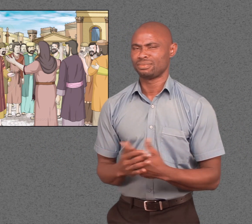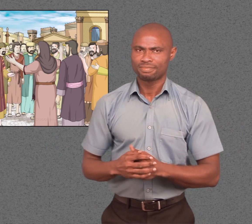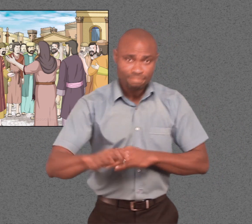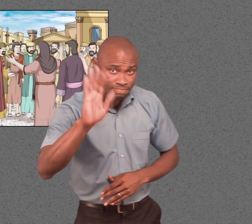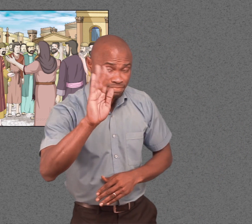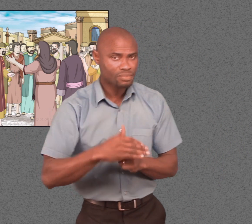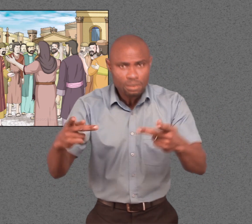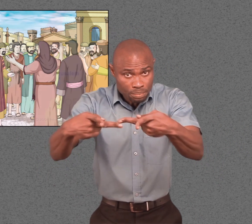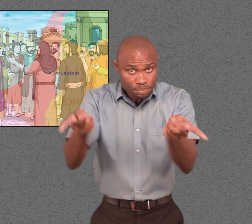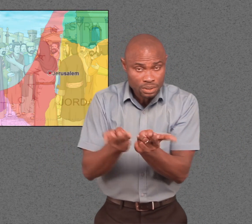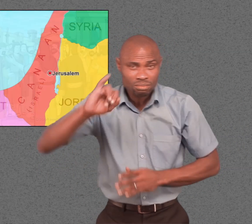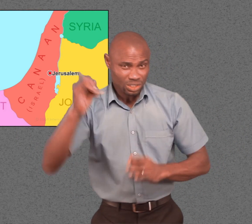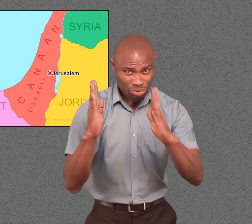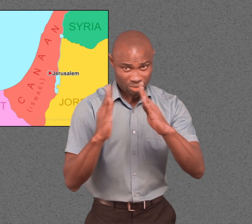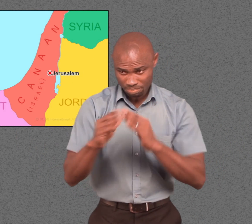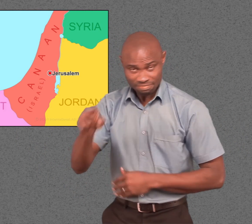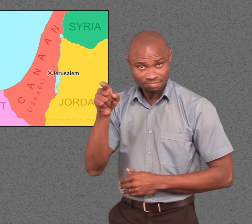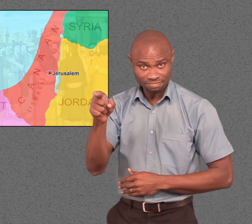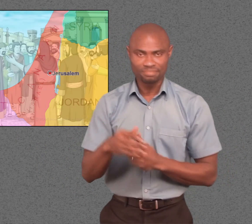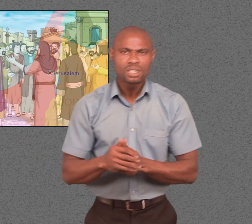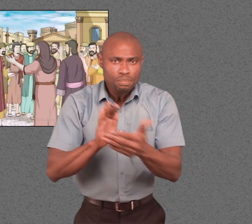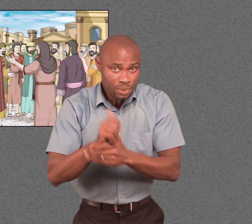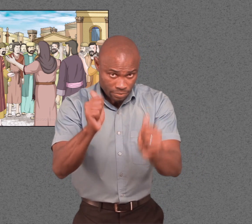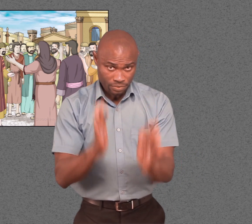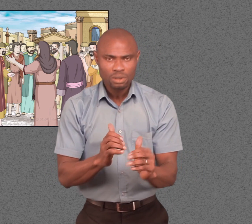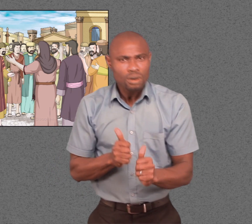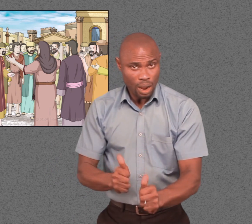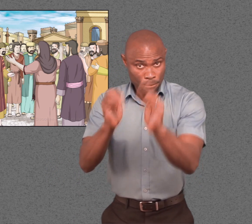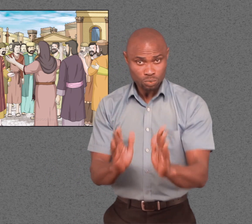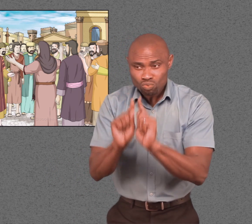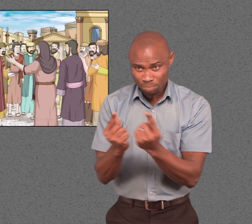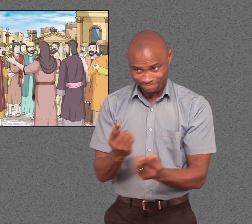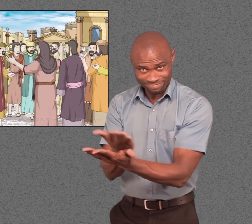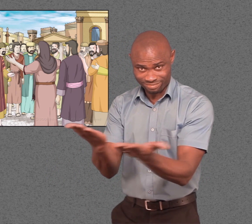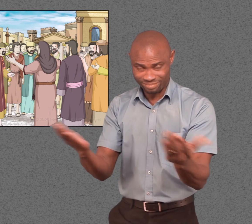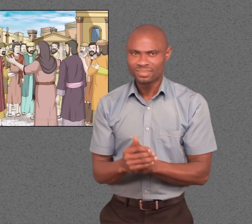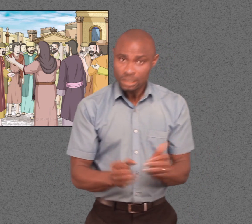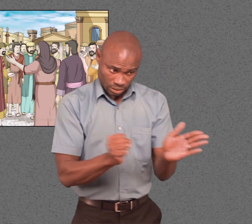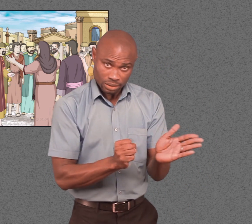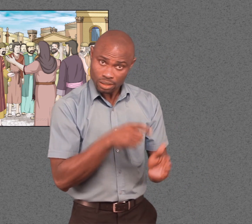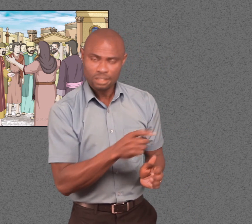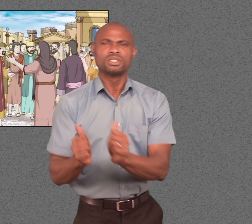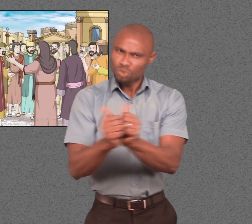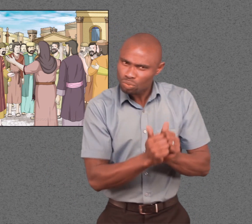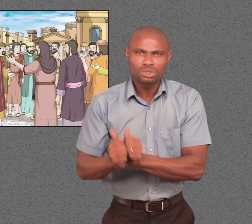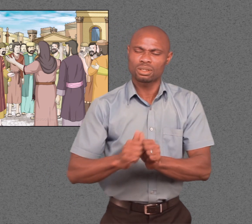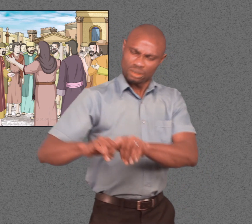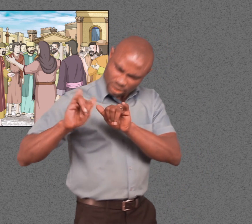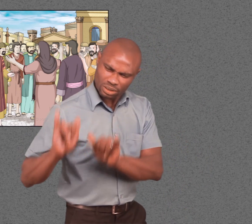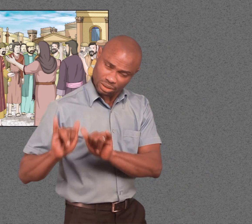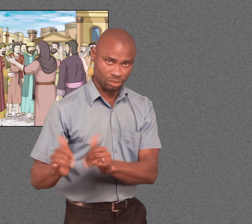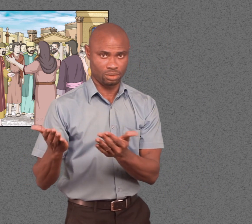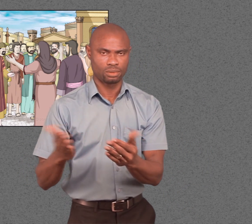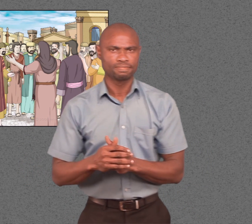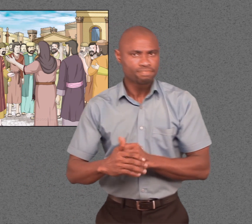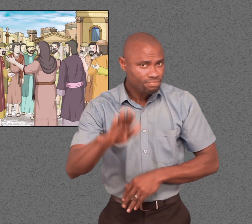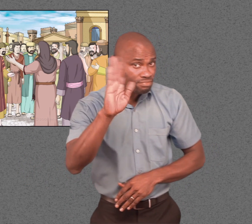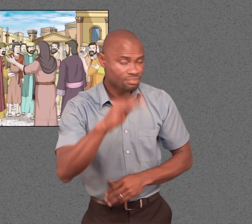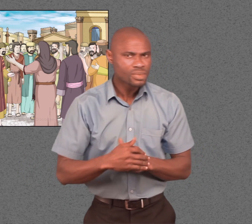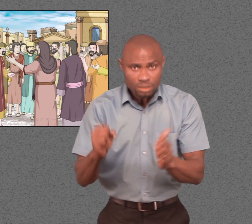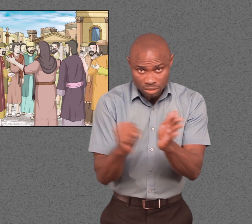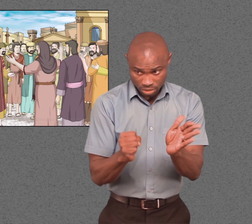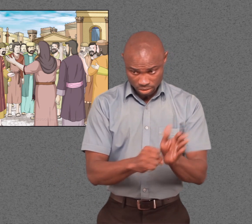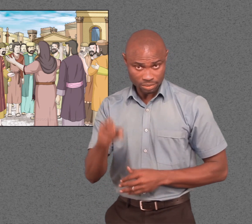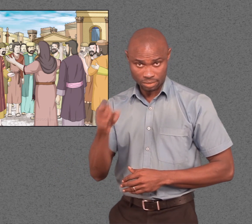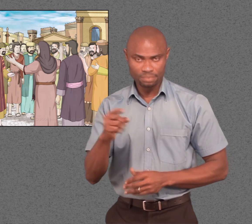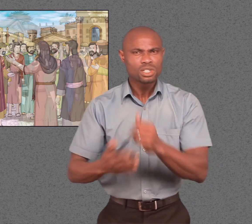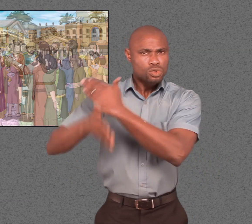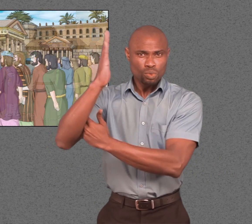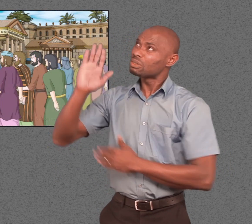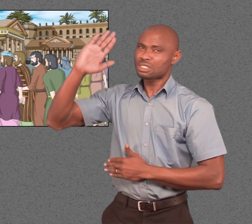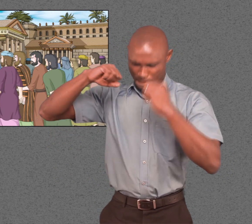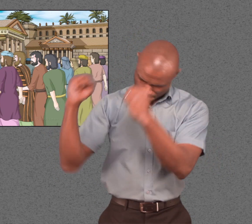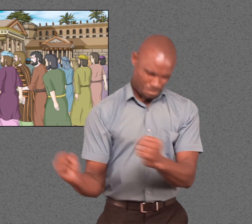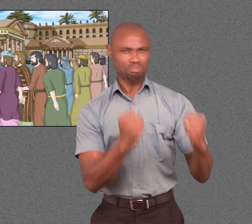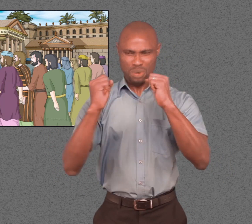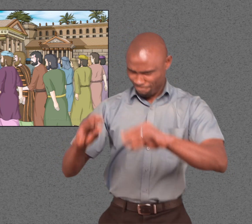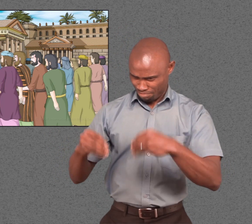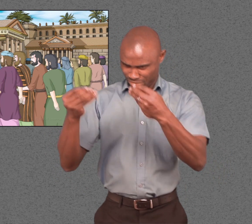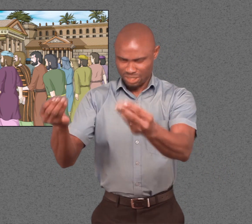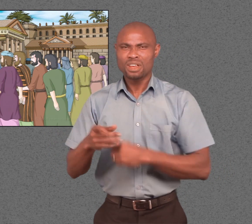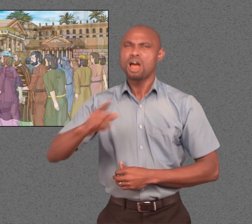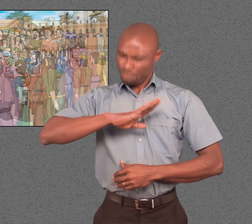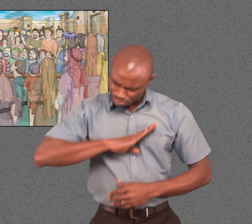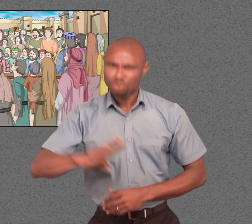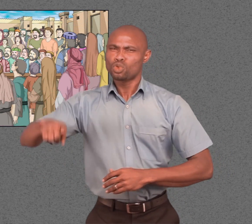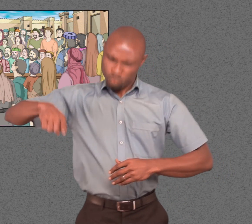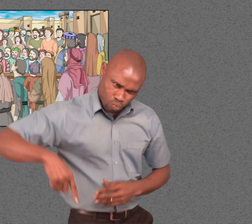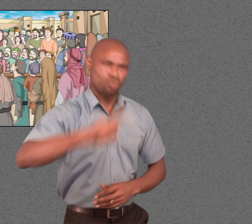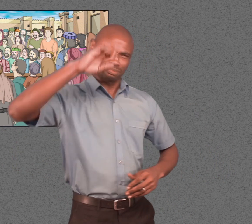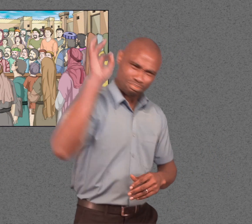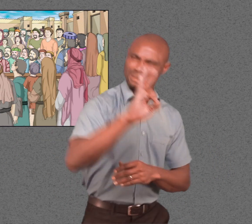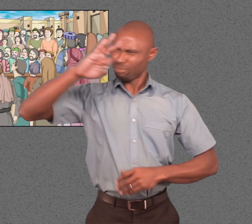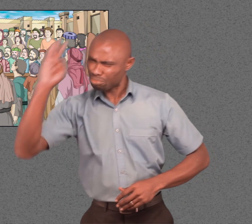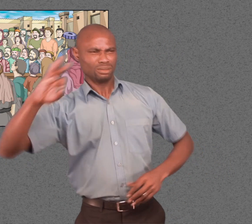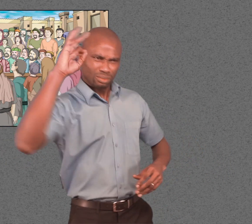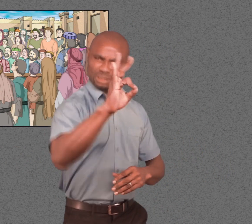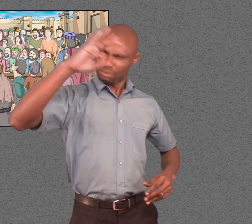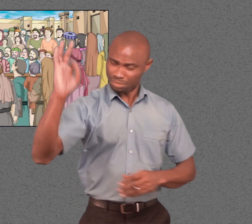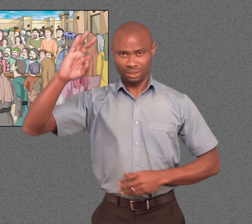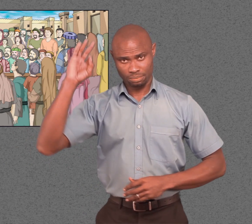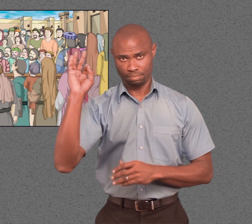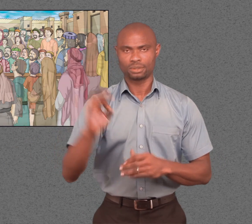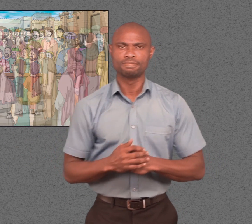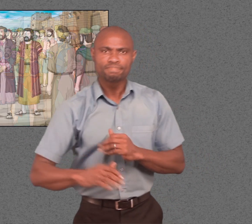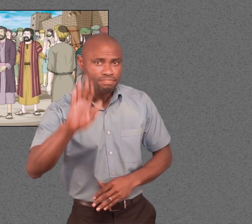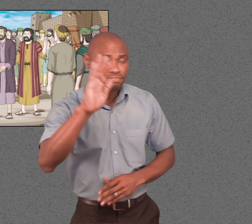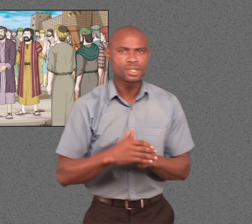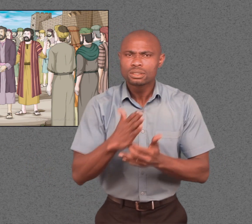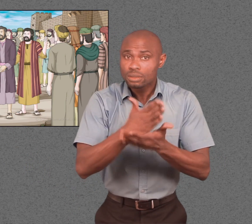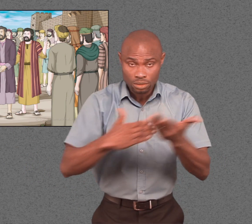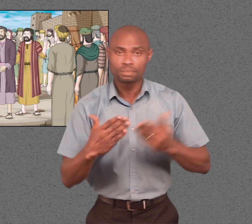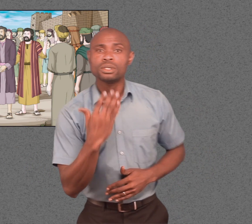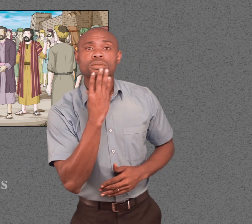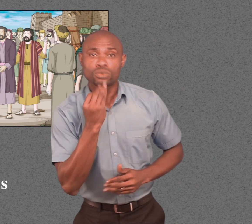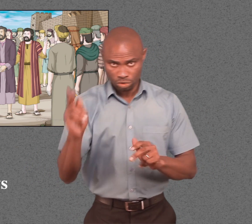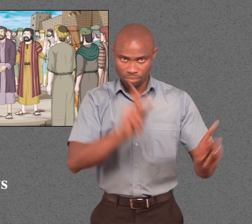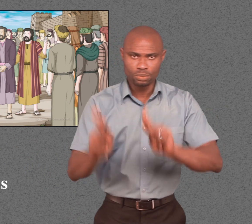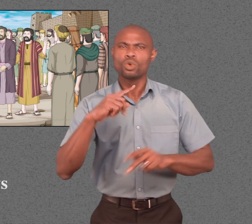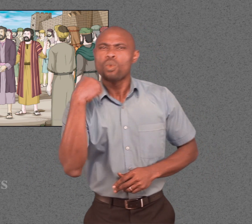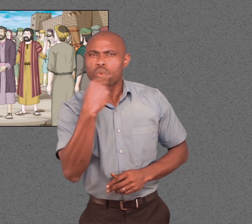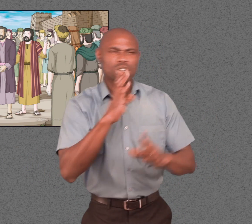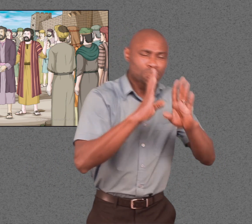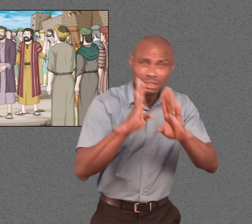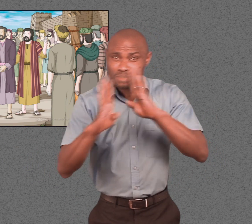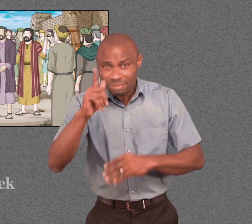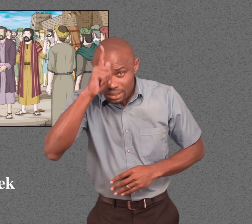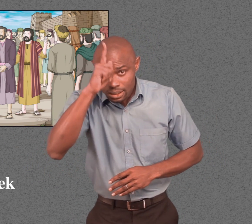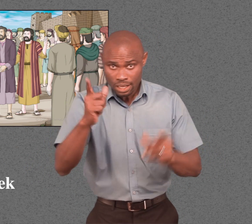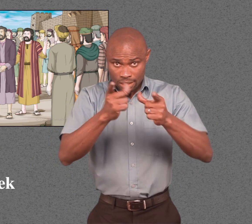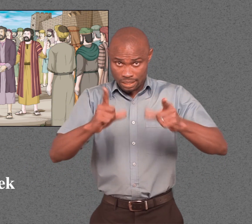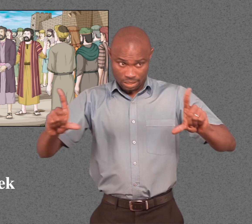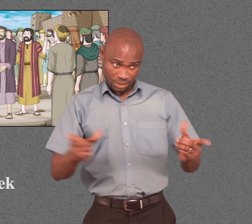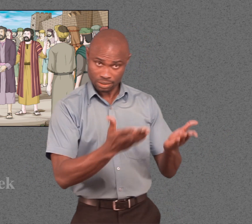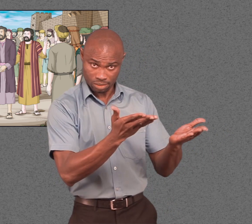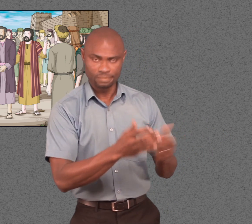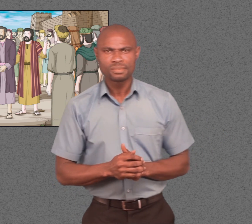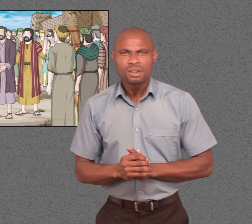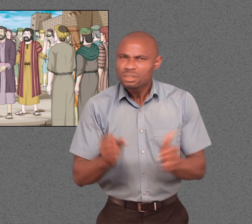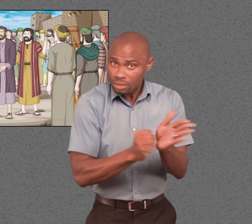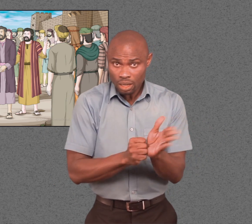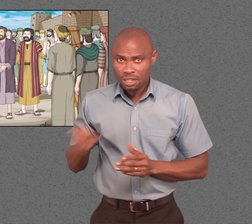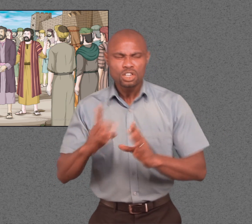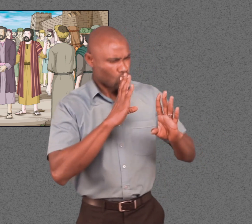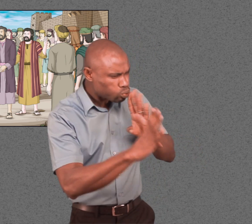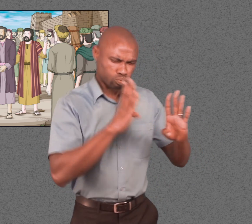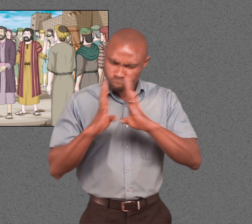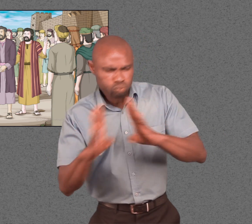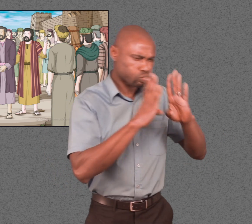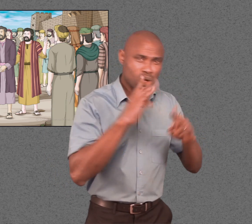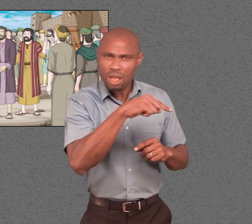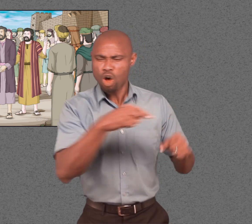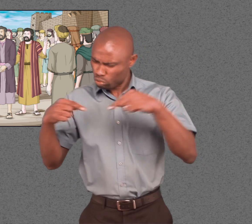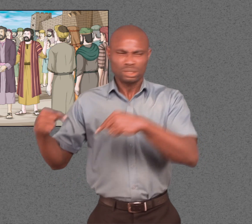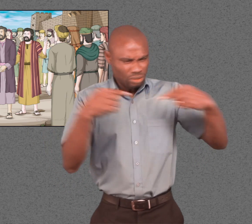So Saul stayed with them, moving about freely in Jerusalem and speaking boldly in the name of the Lord.